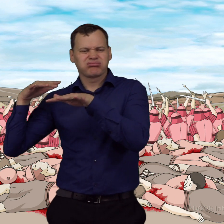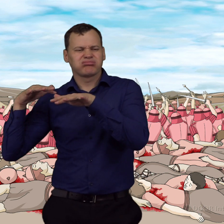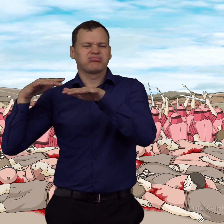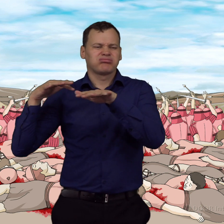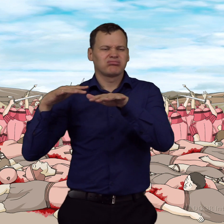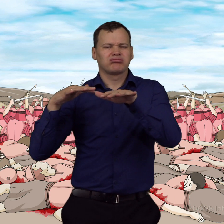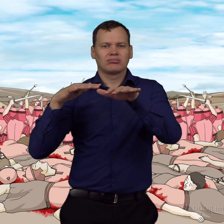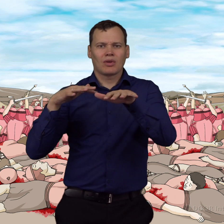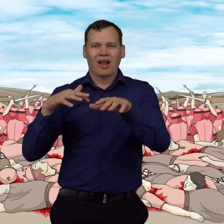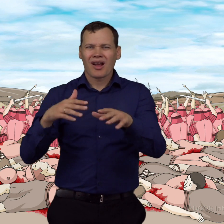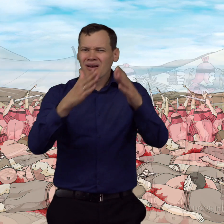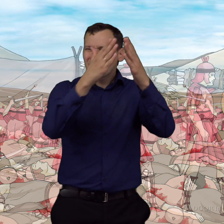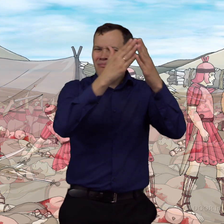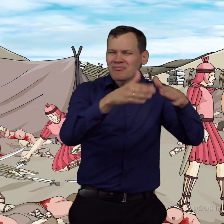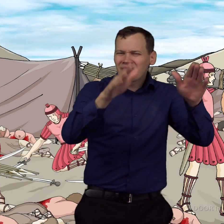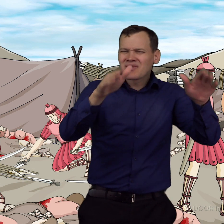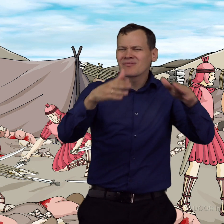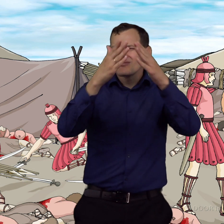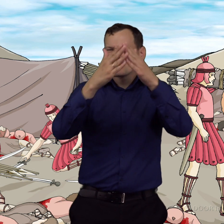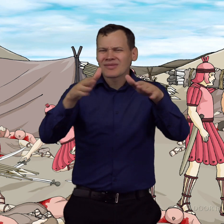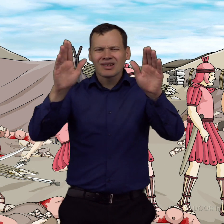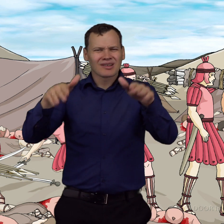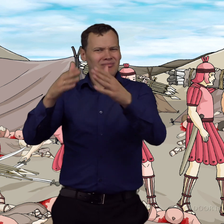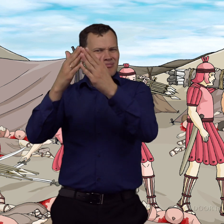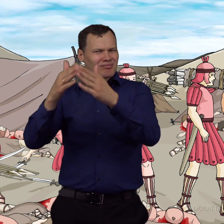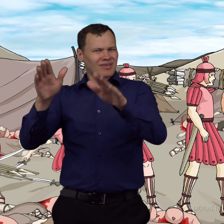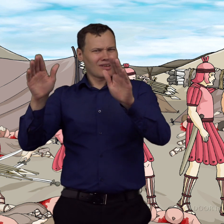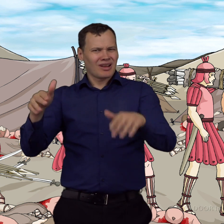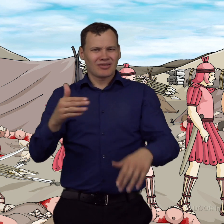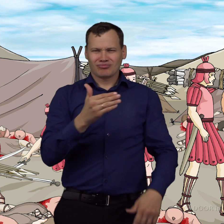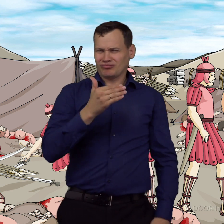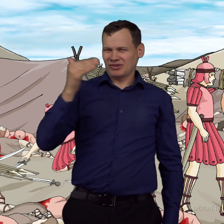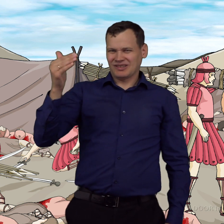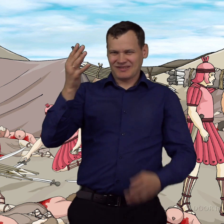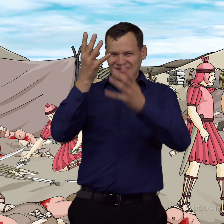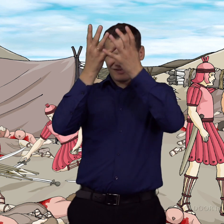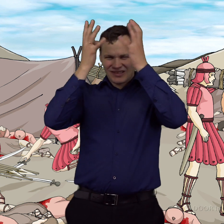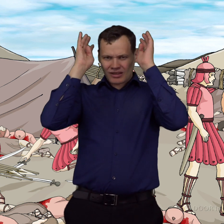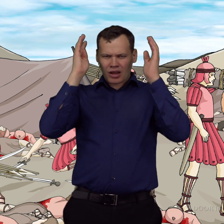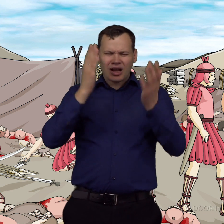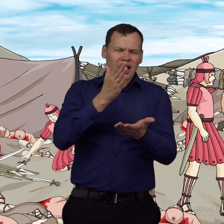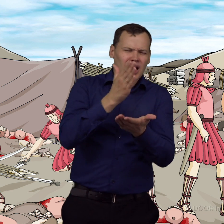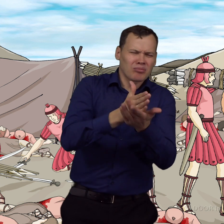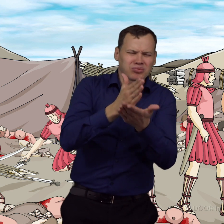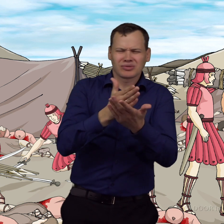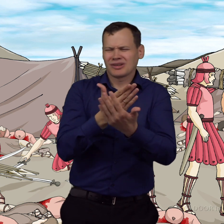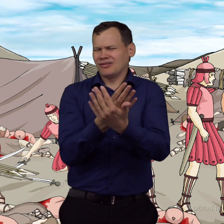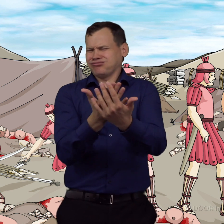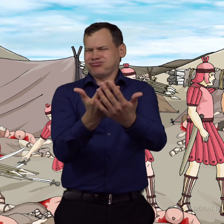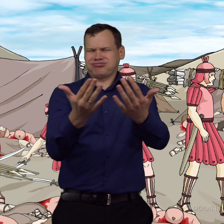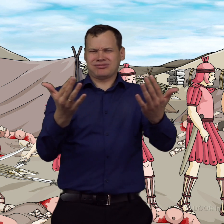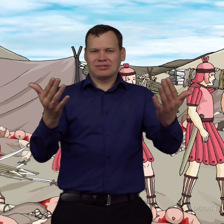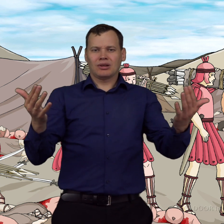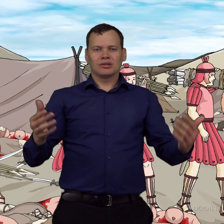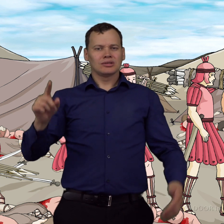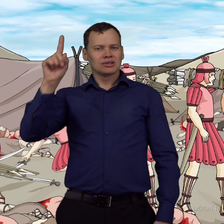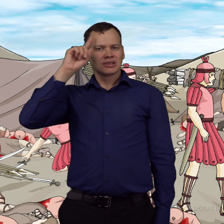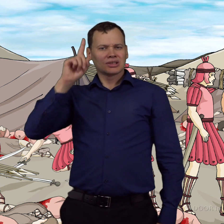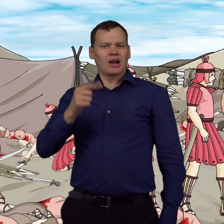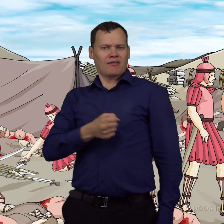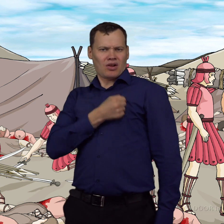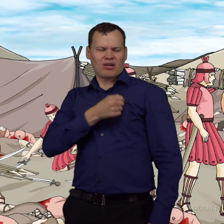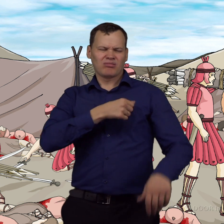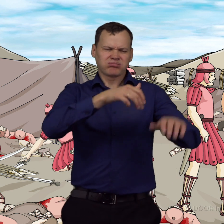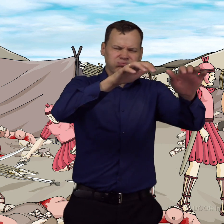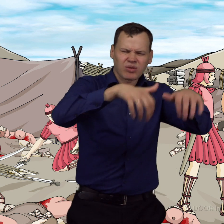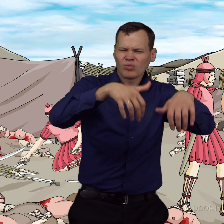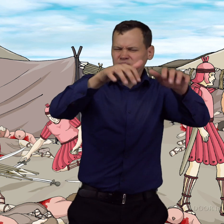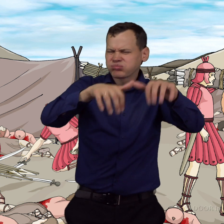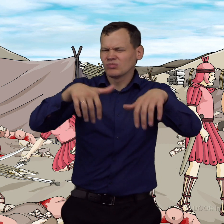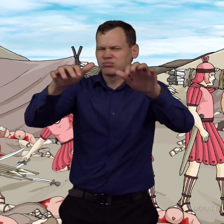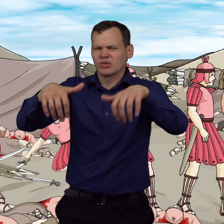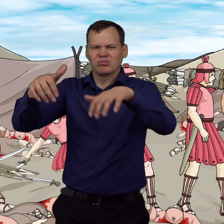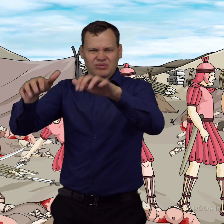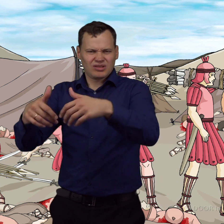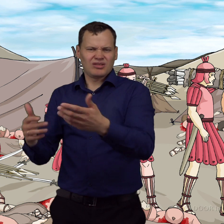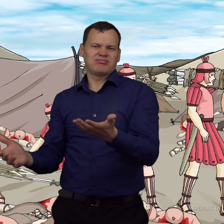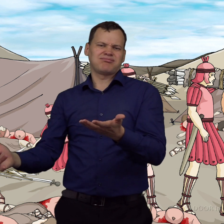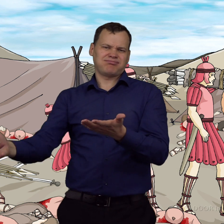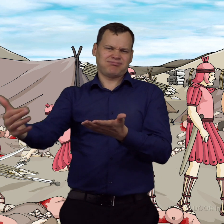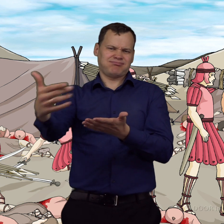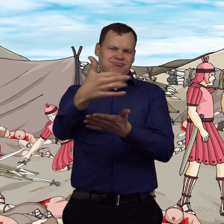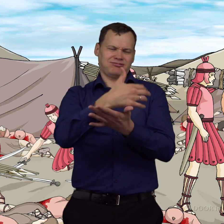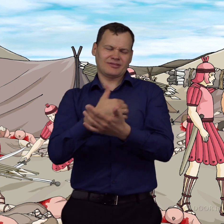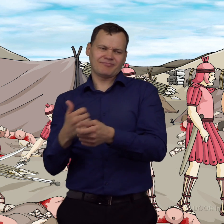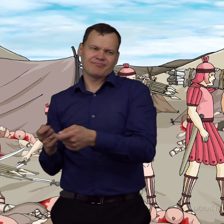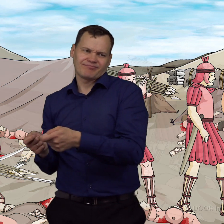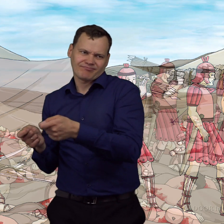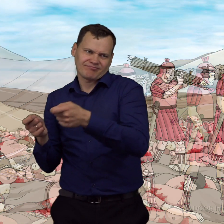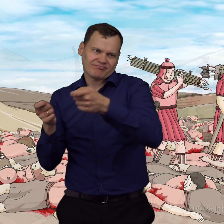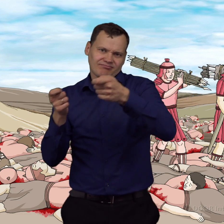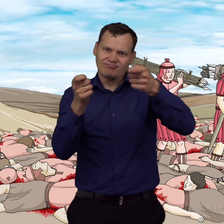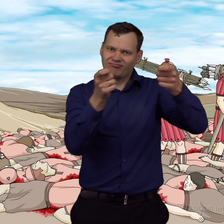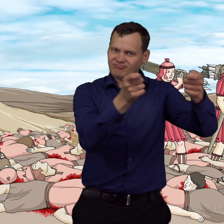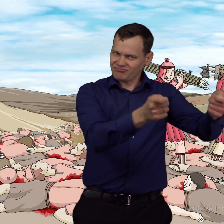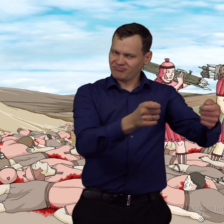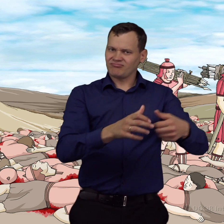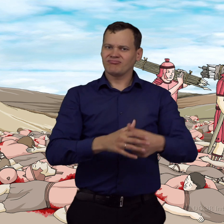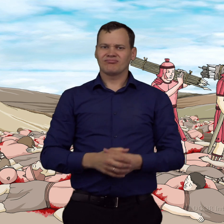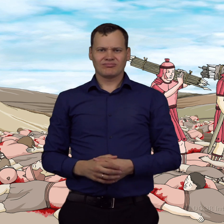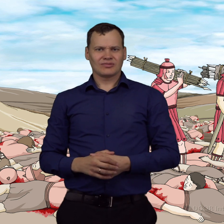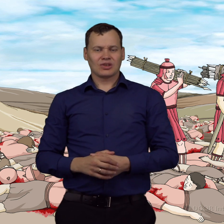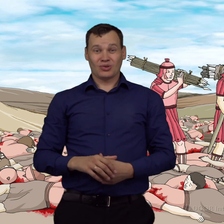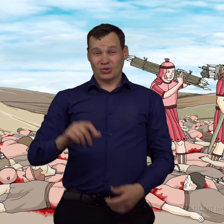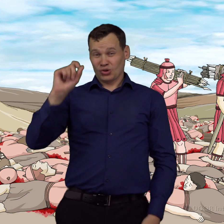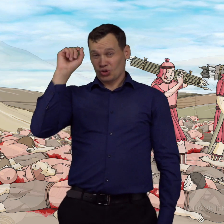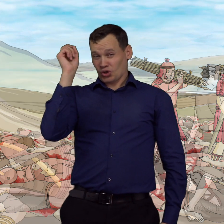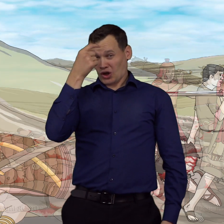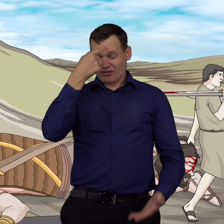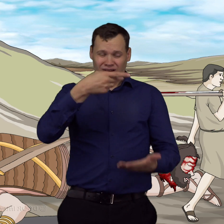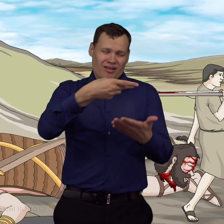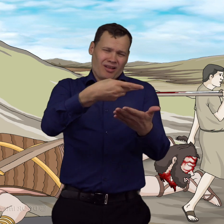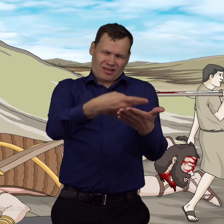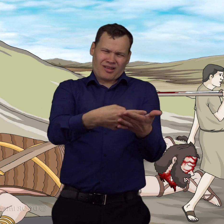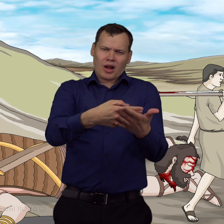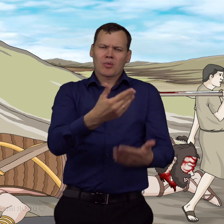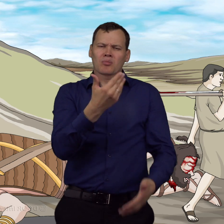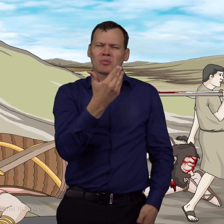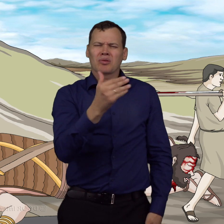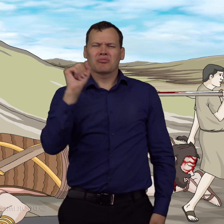When the Israelites returned from their pursuit of the Philistines, they plundered their camps.